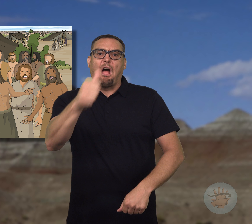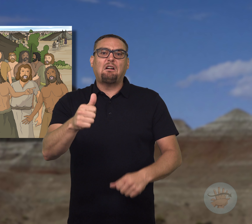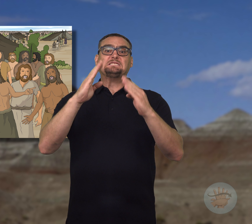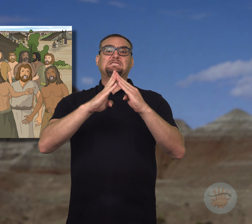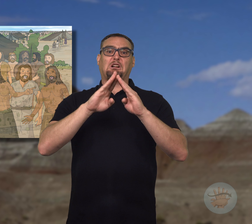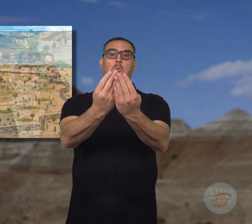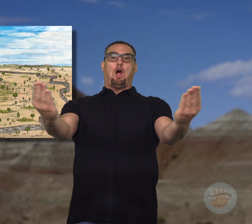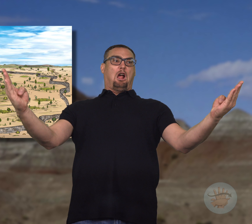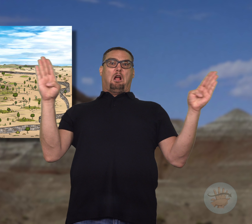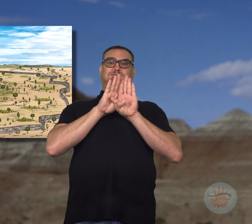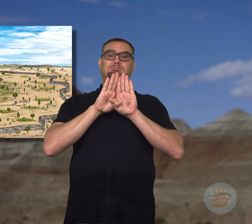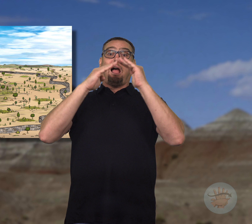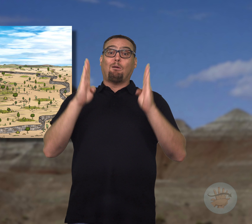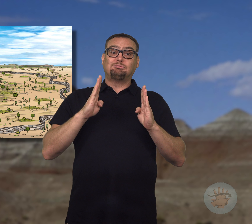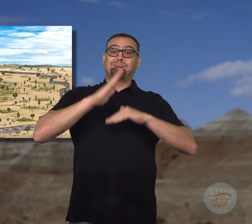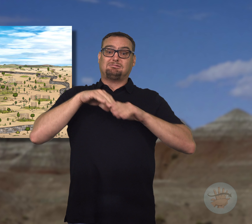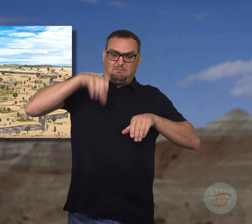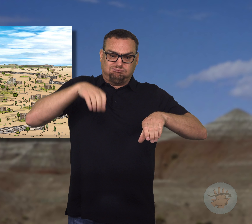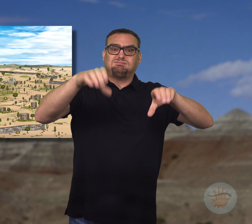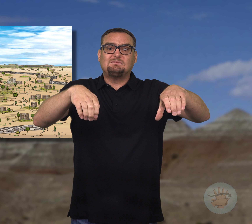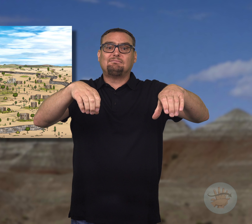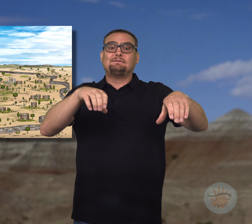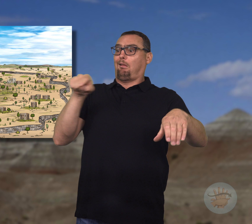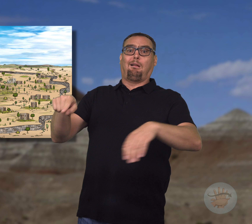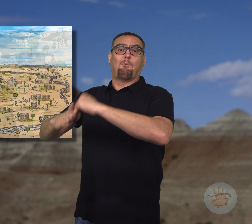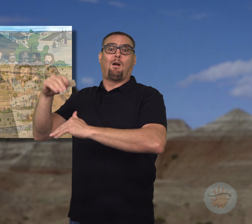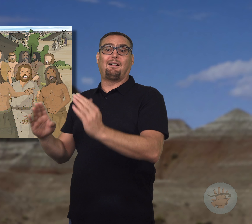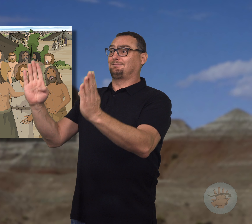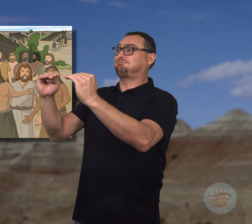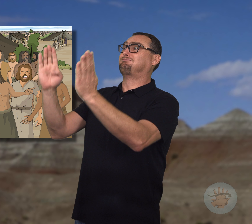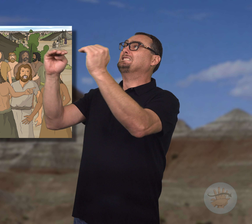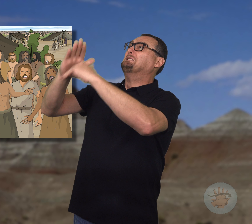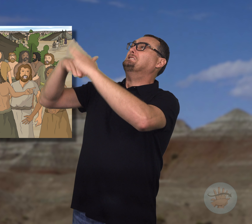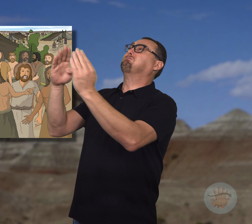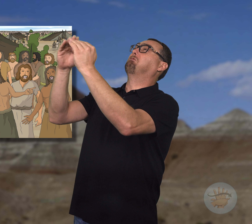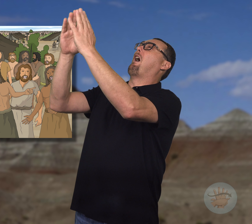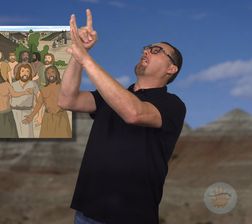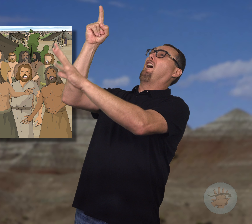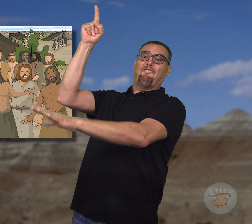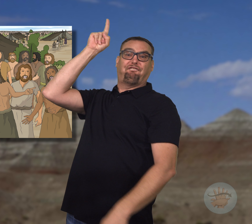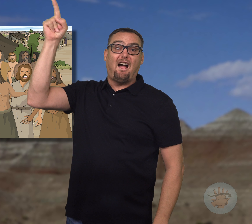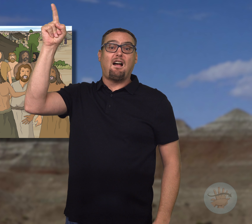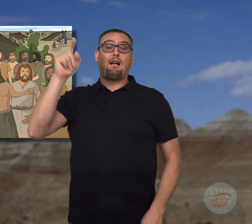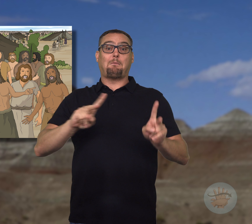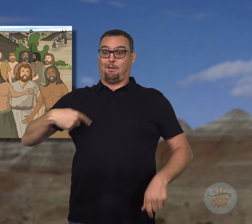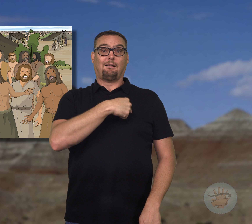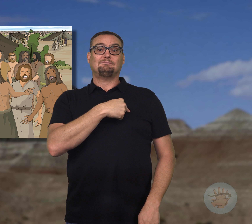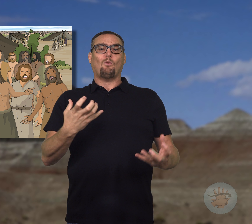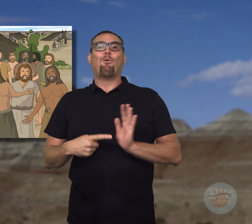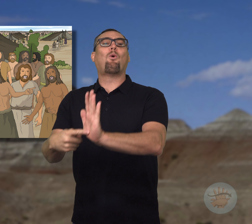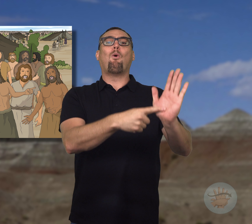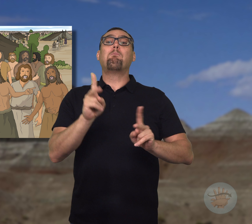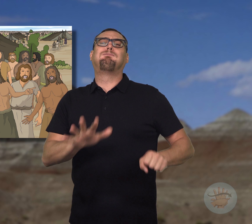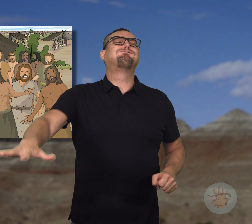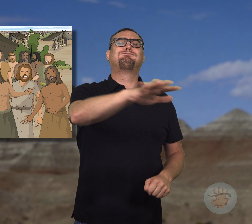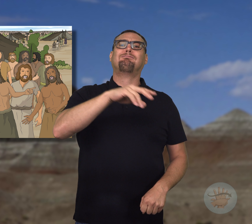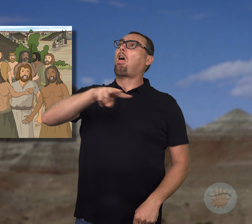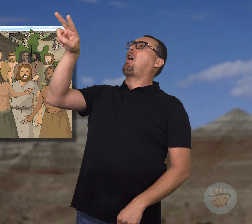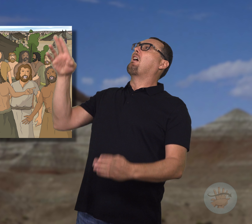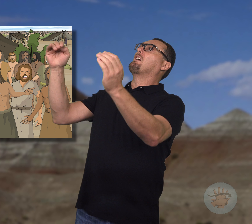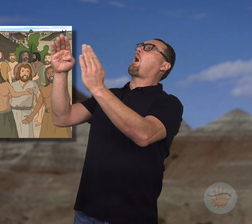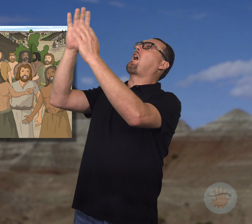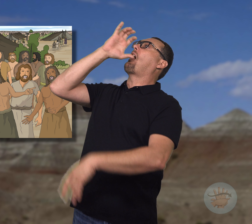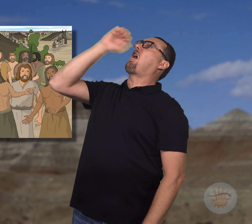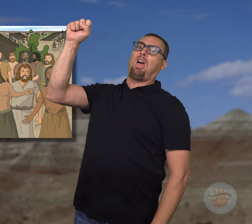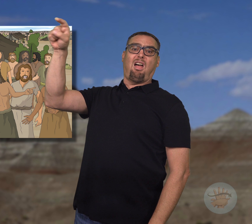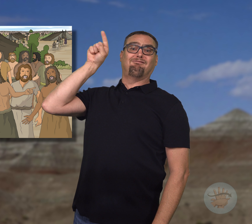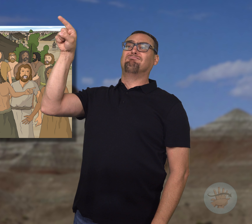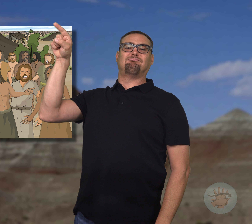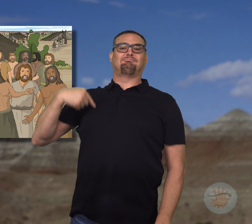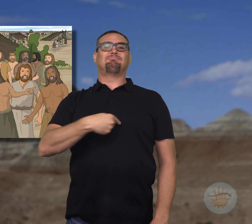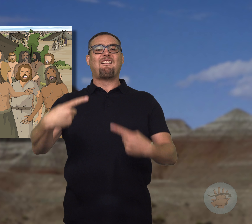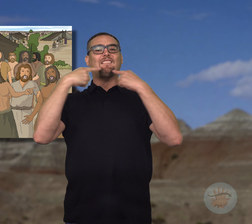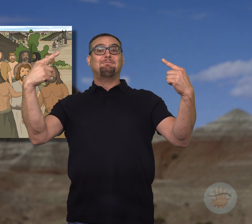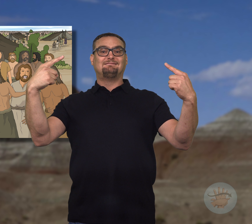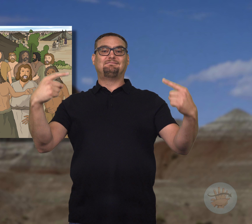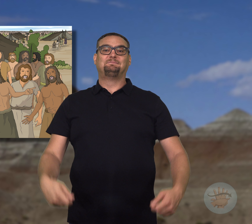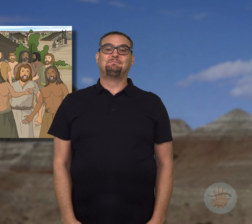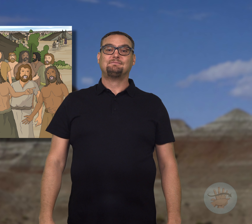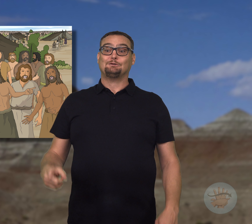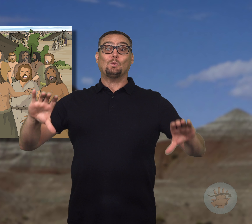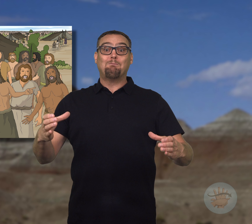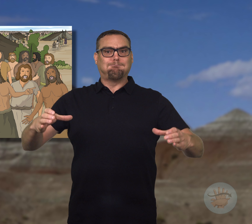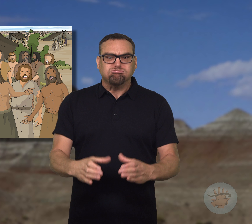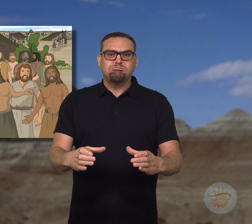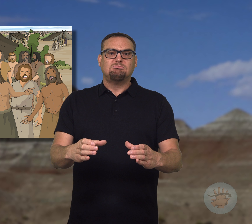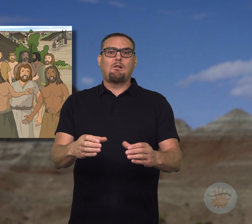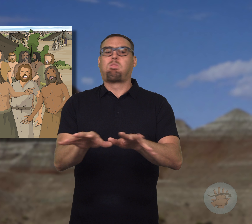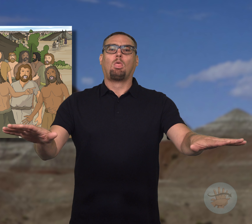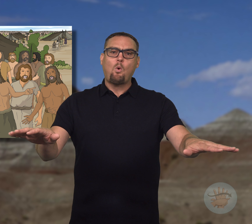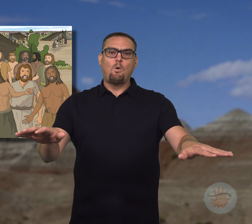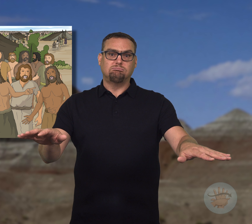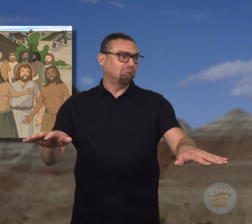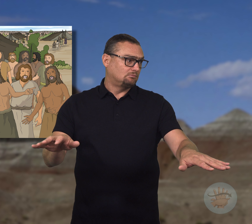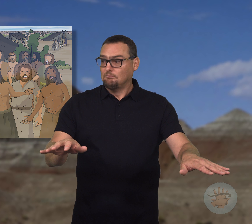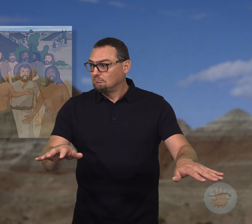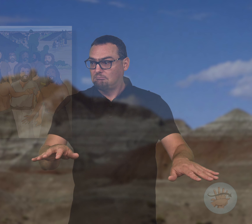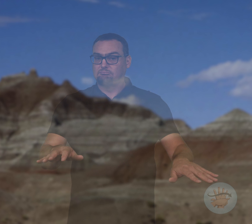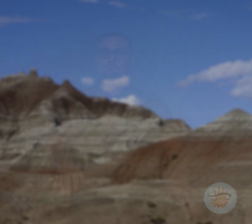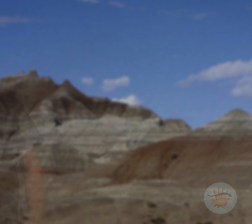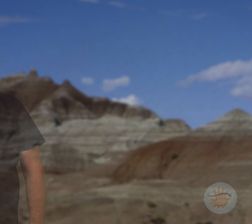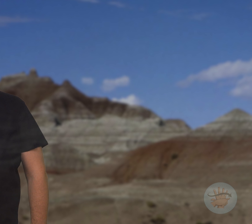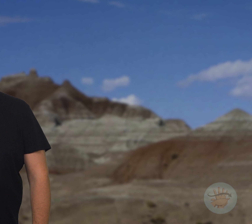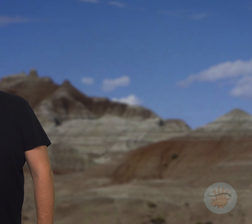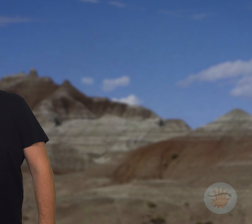“Come,” they said, “let us build for ourselves a city with a tower that reaches to the heavens, that we may make a name for ourselves and not be scattered over the face of all the earth.”